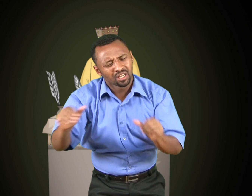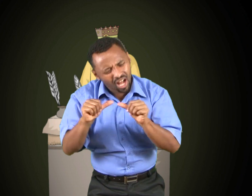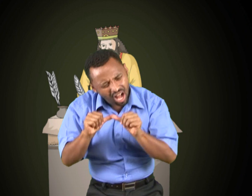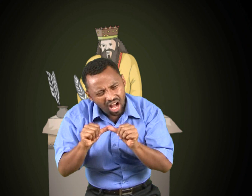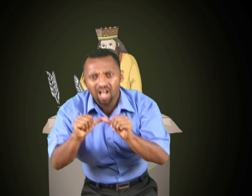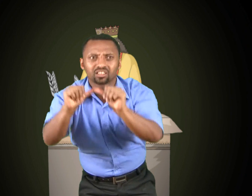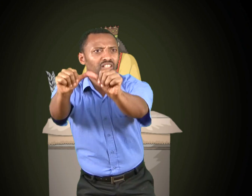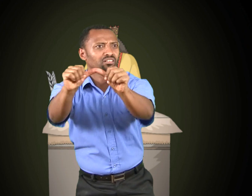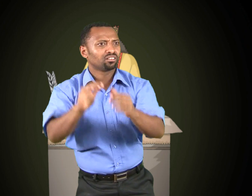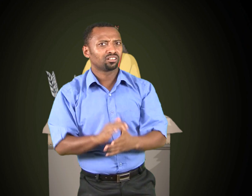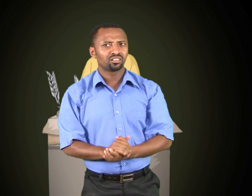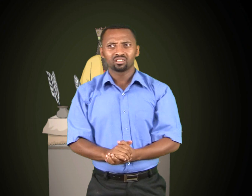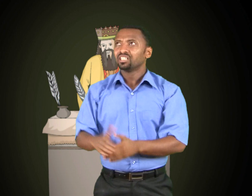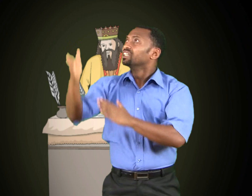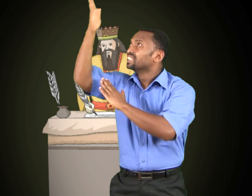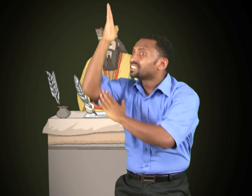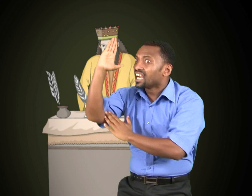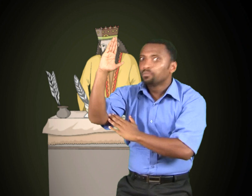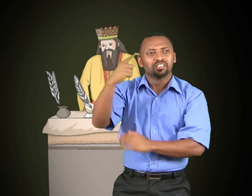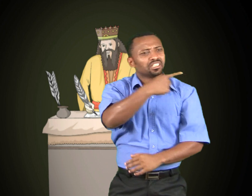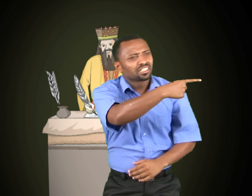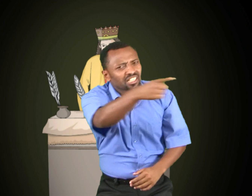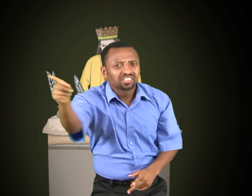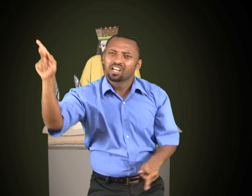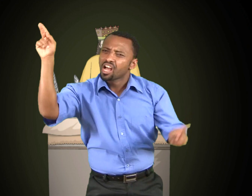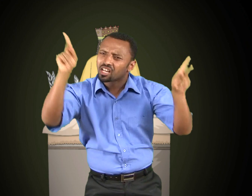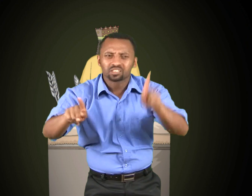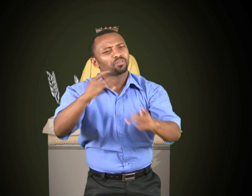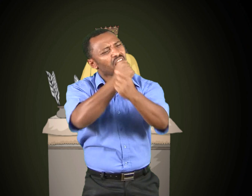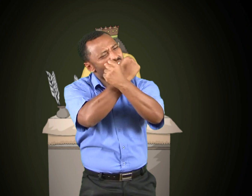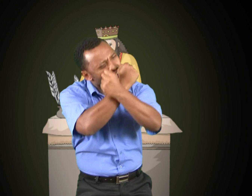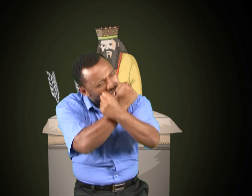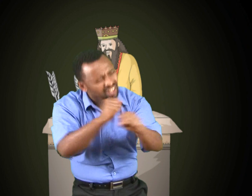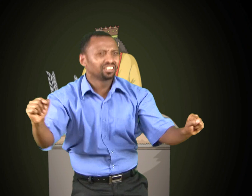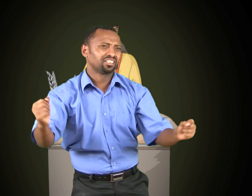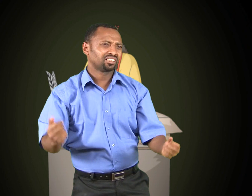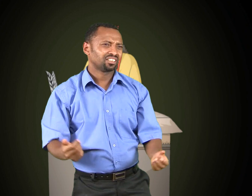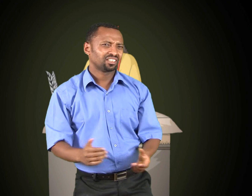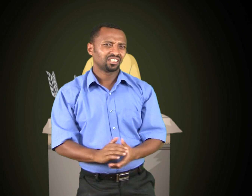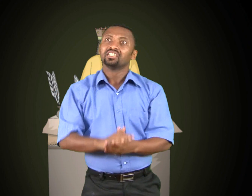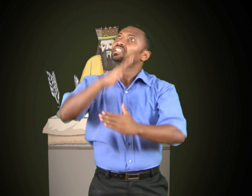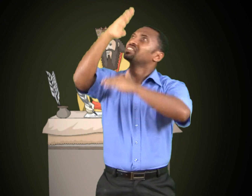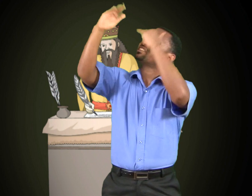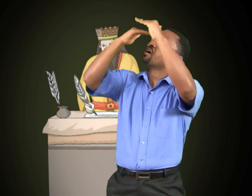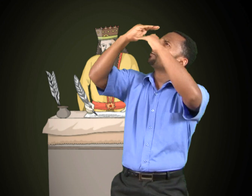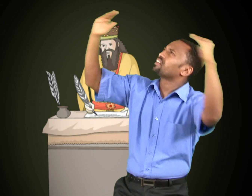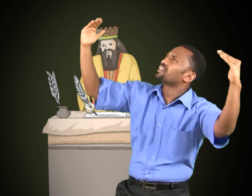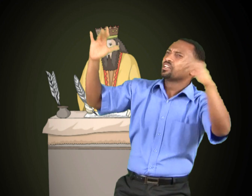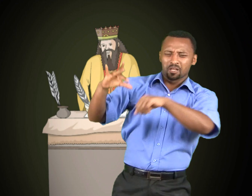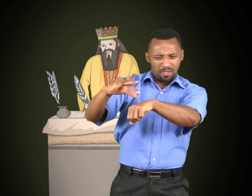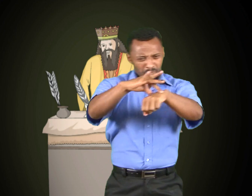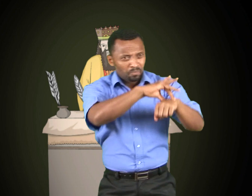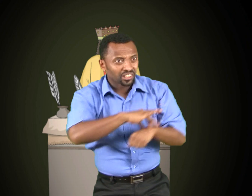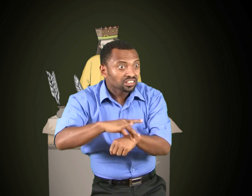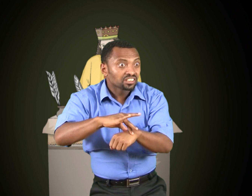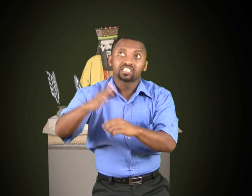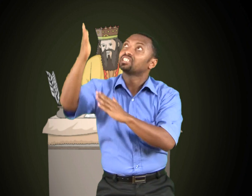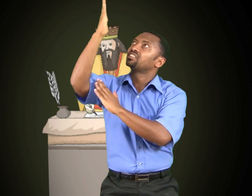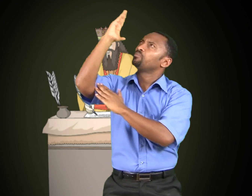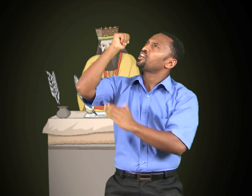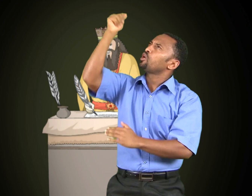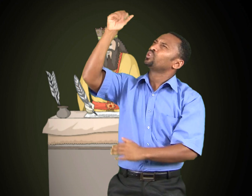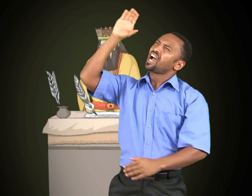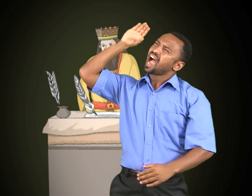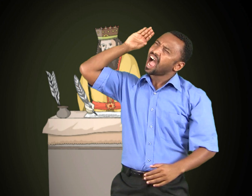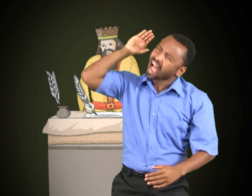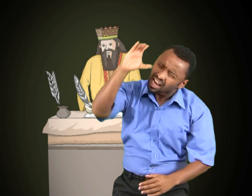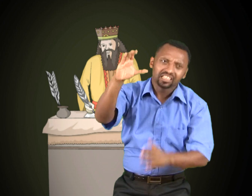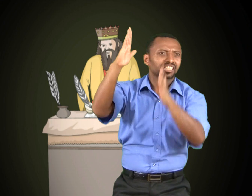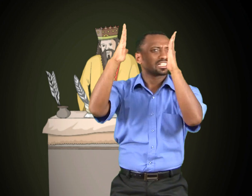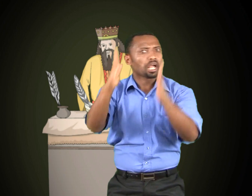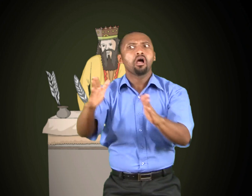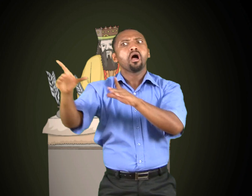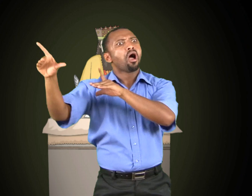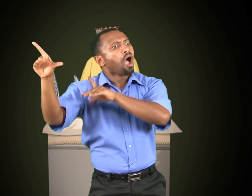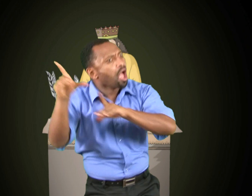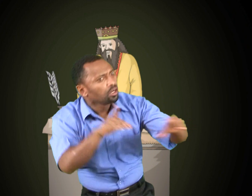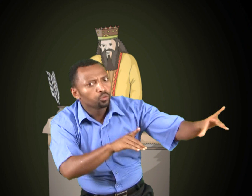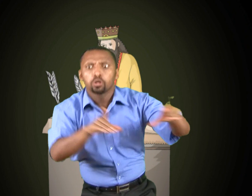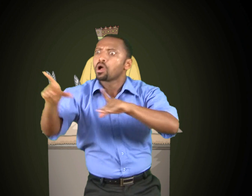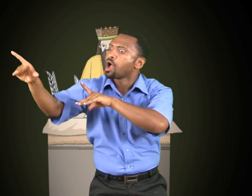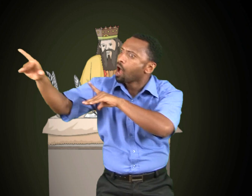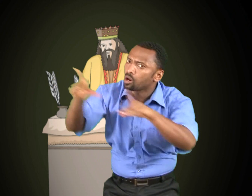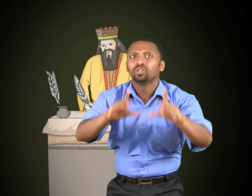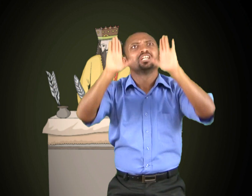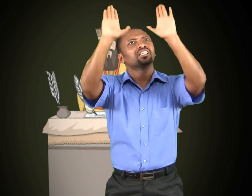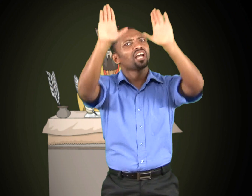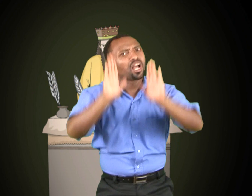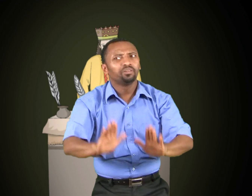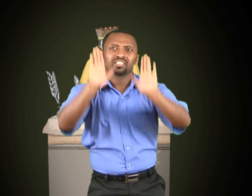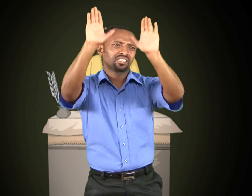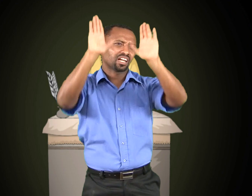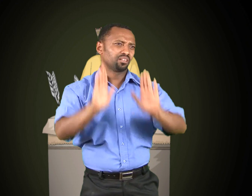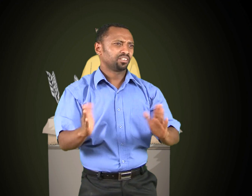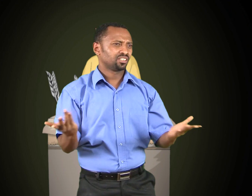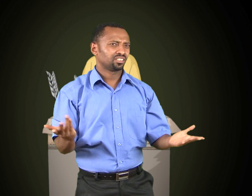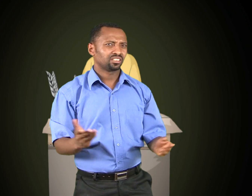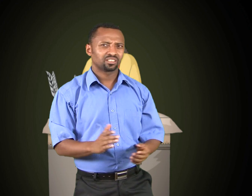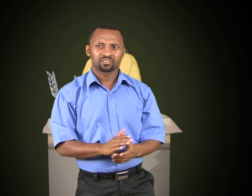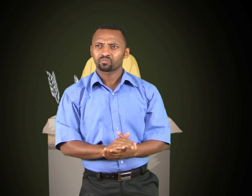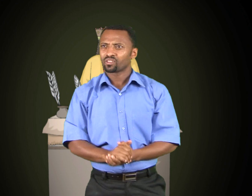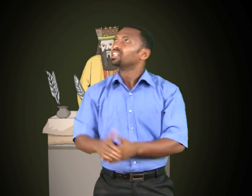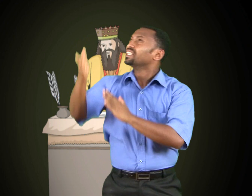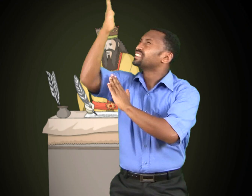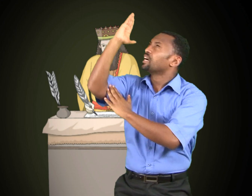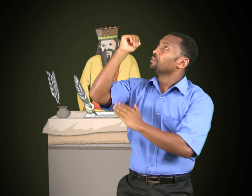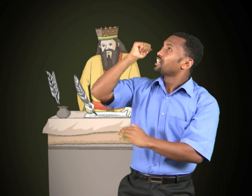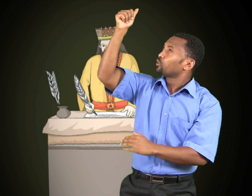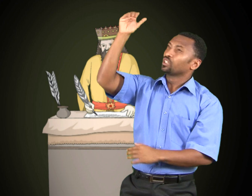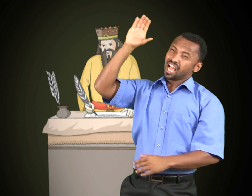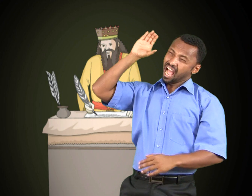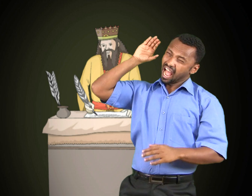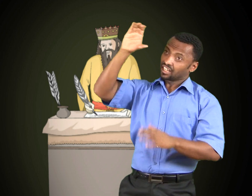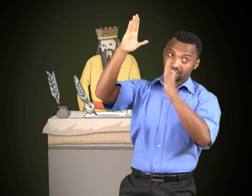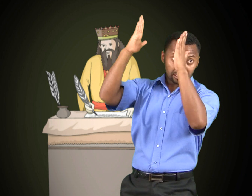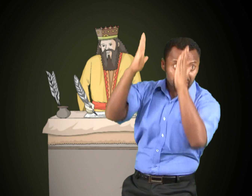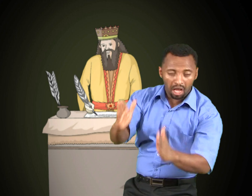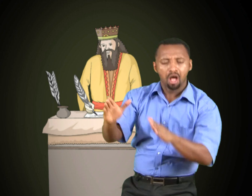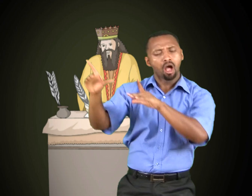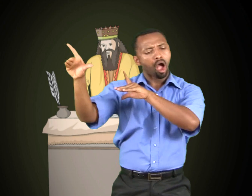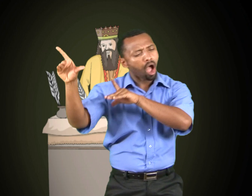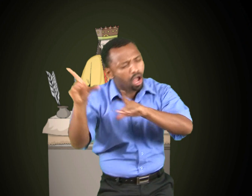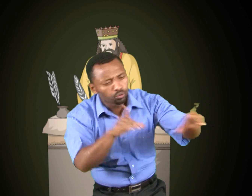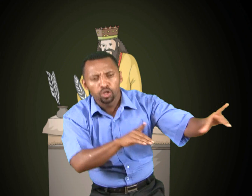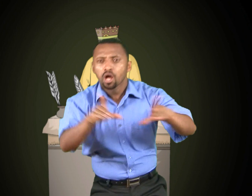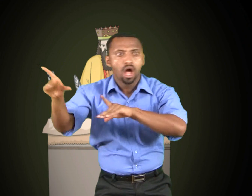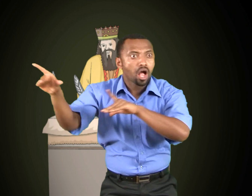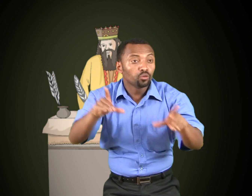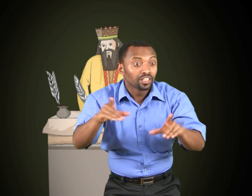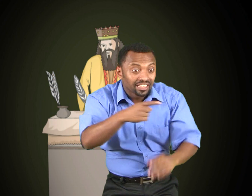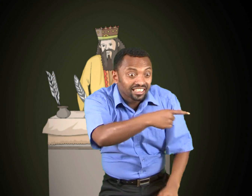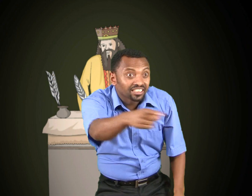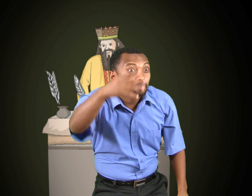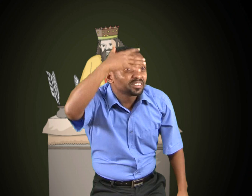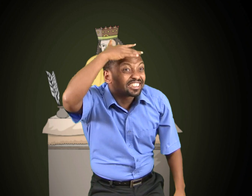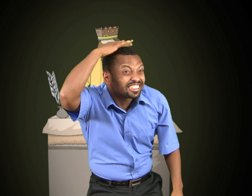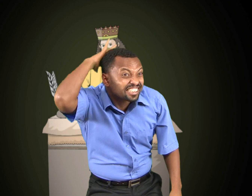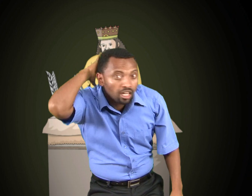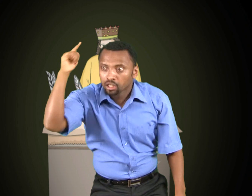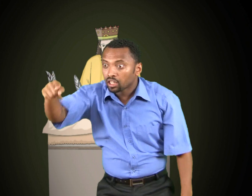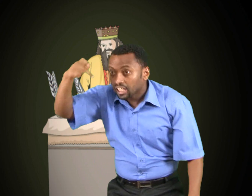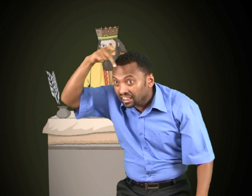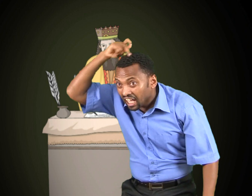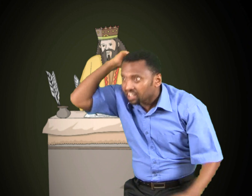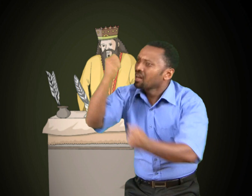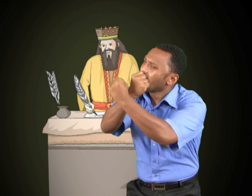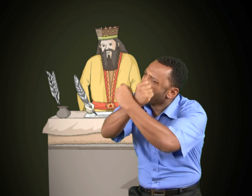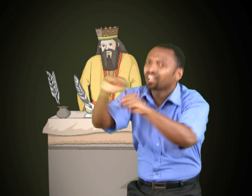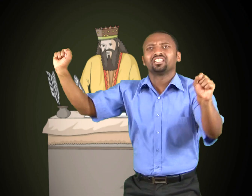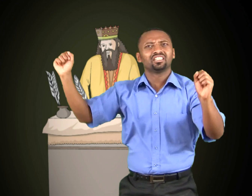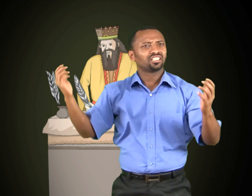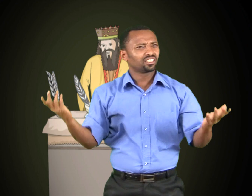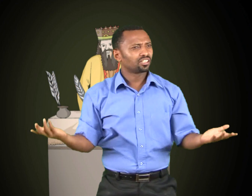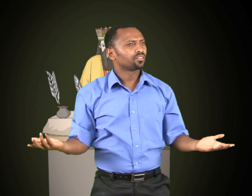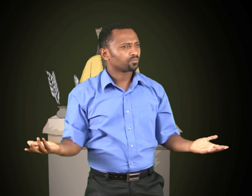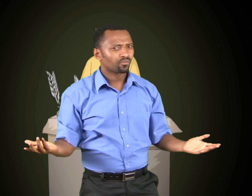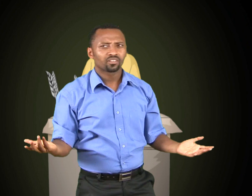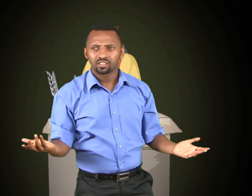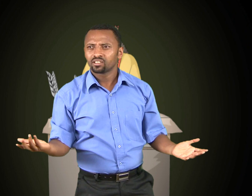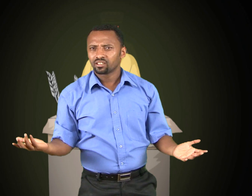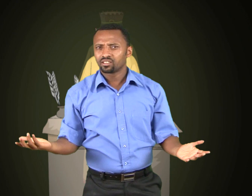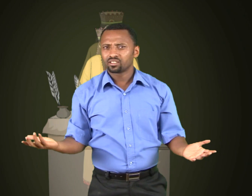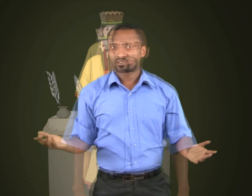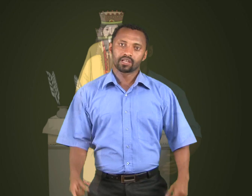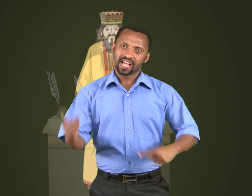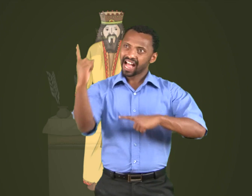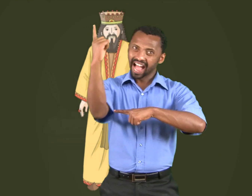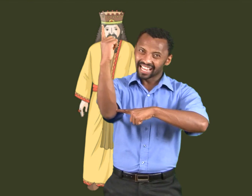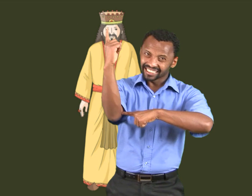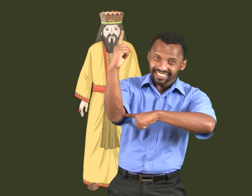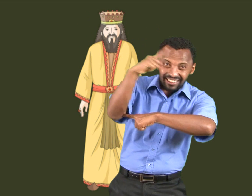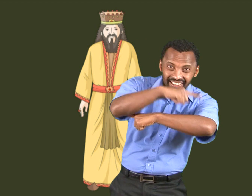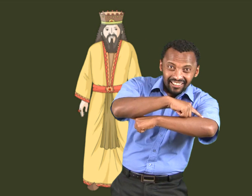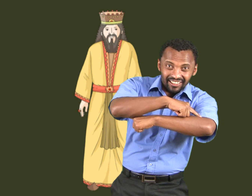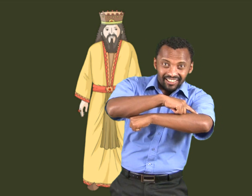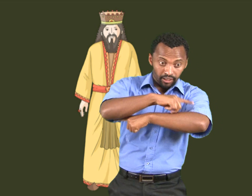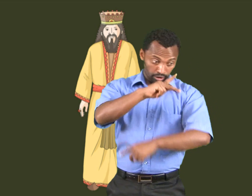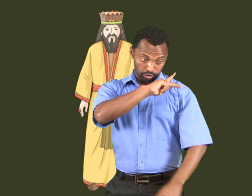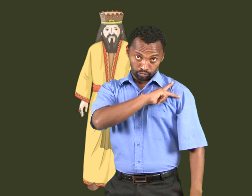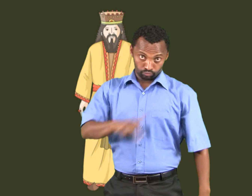He performs signs and wonders in the heavens and on the earth, for He has rescued Daniel from the power of the lions.”